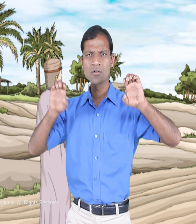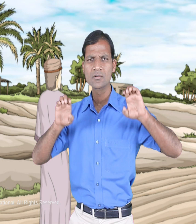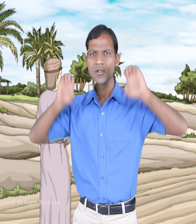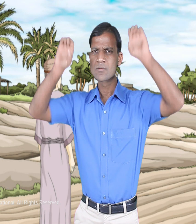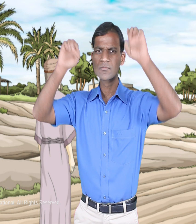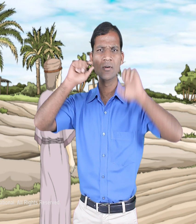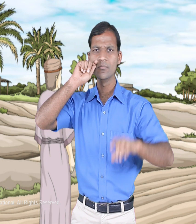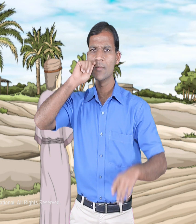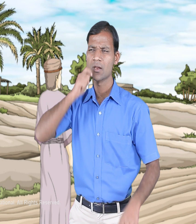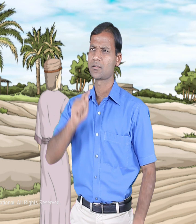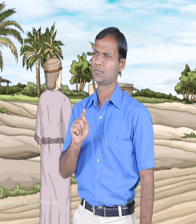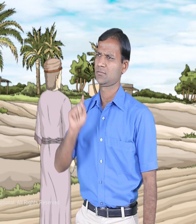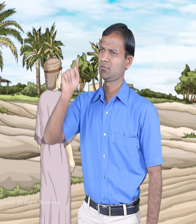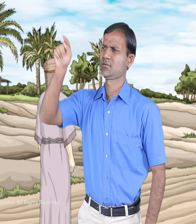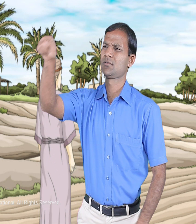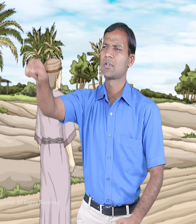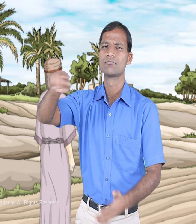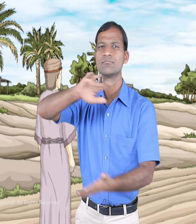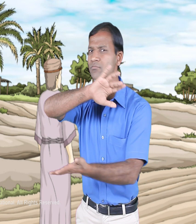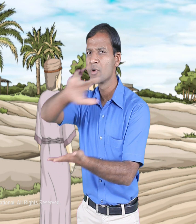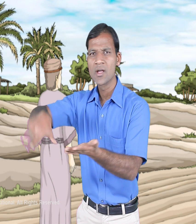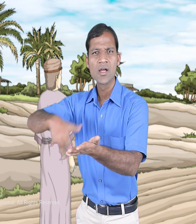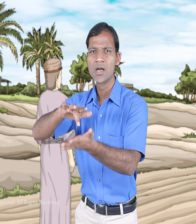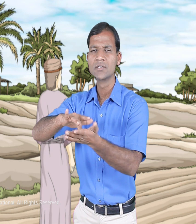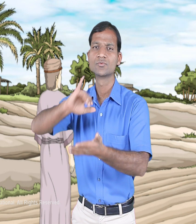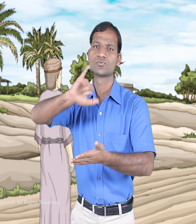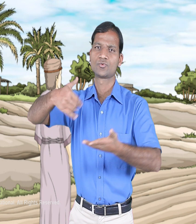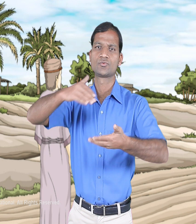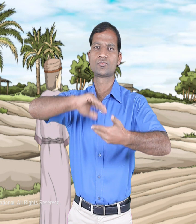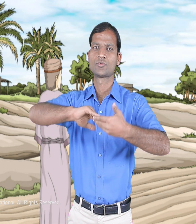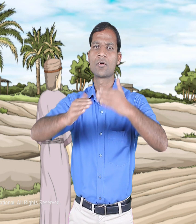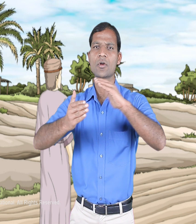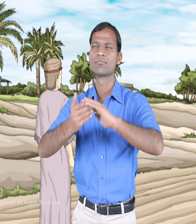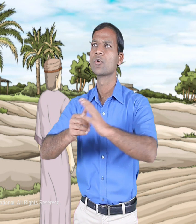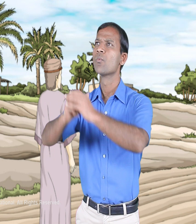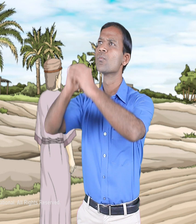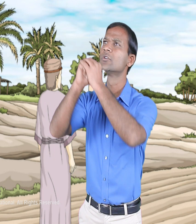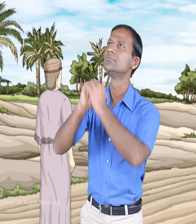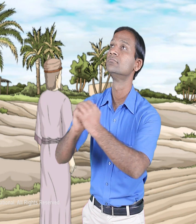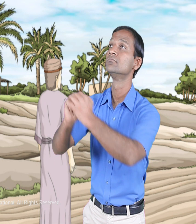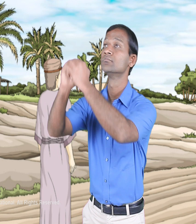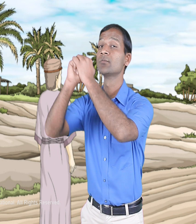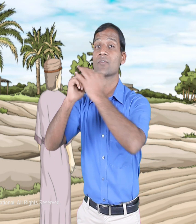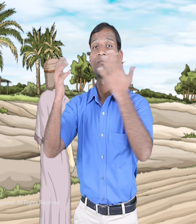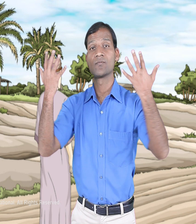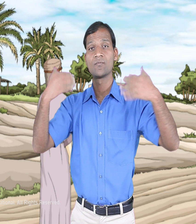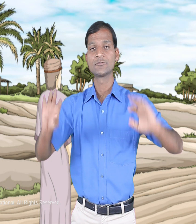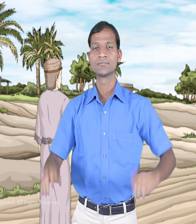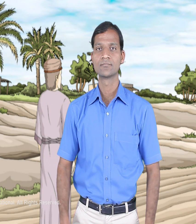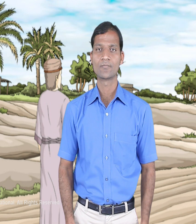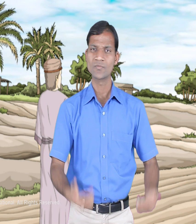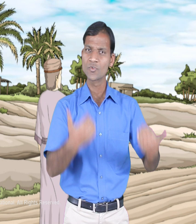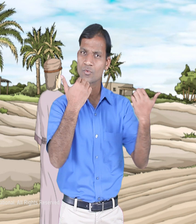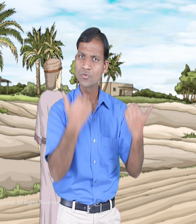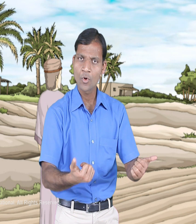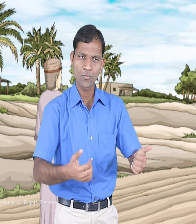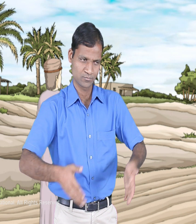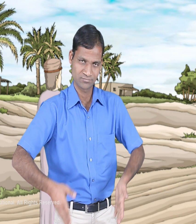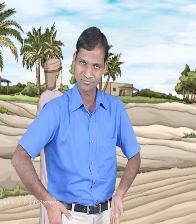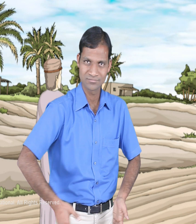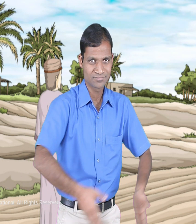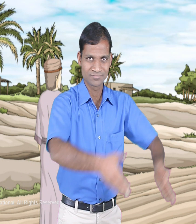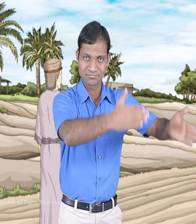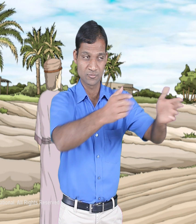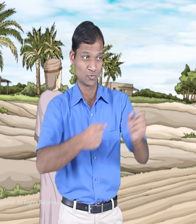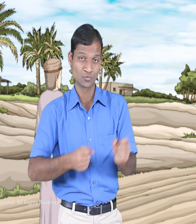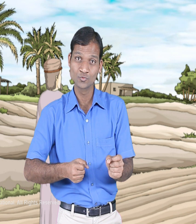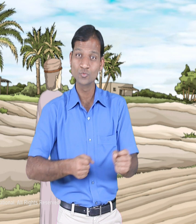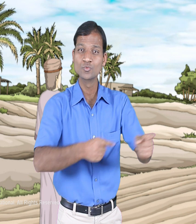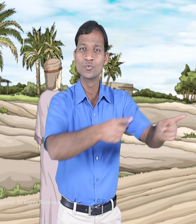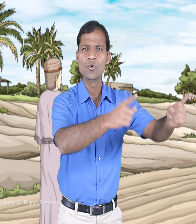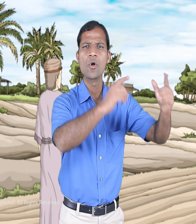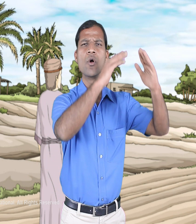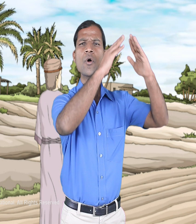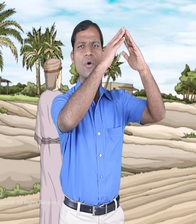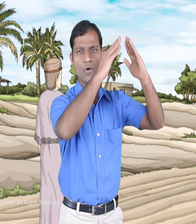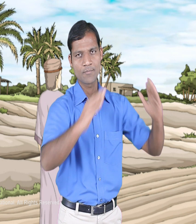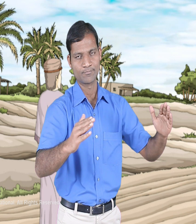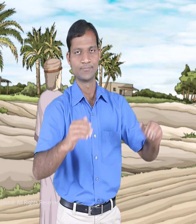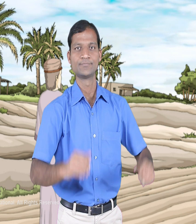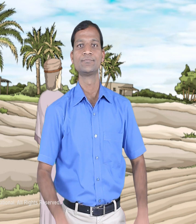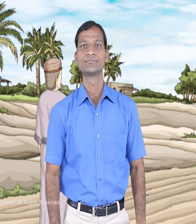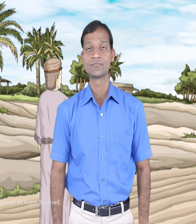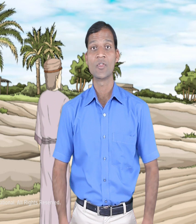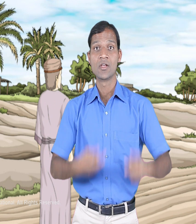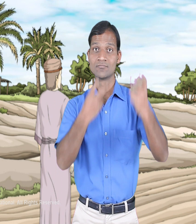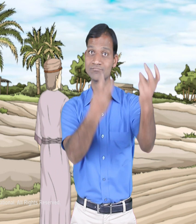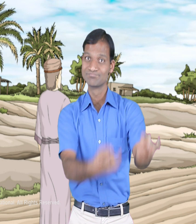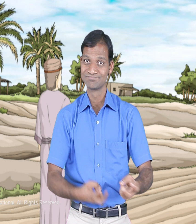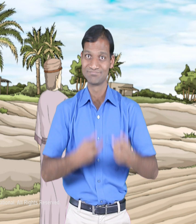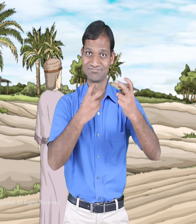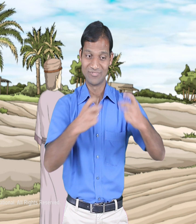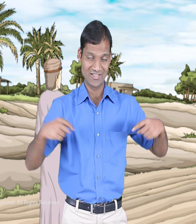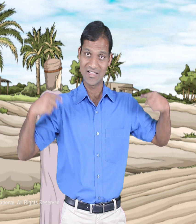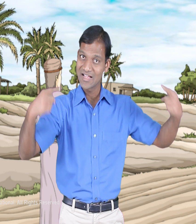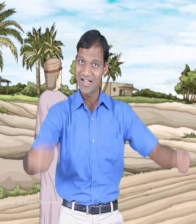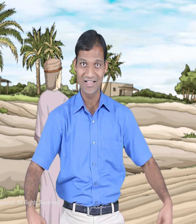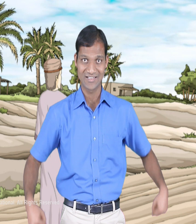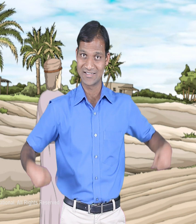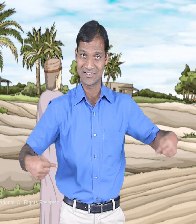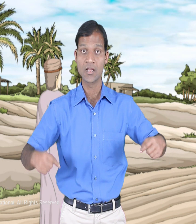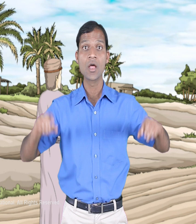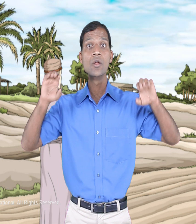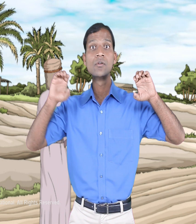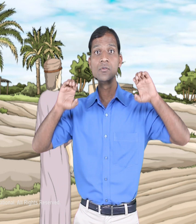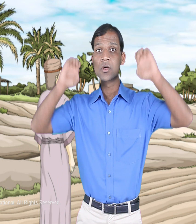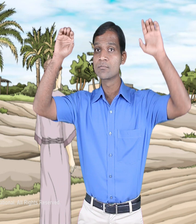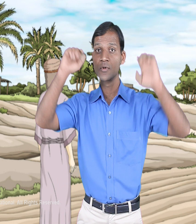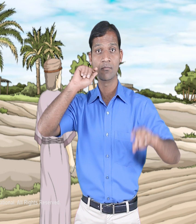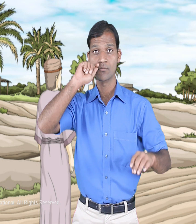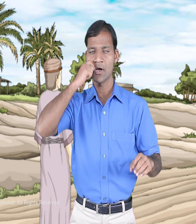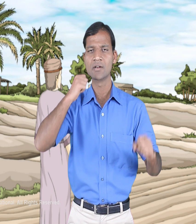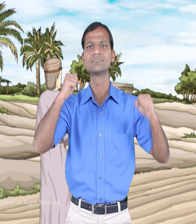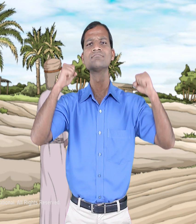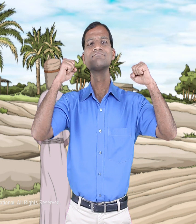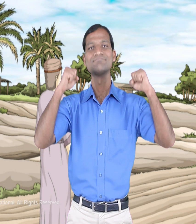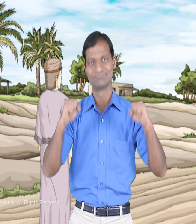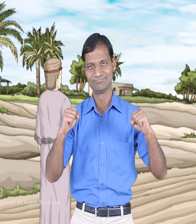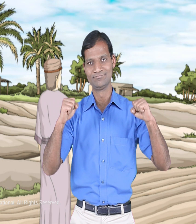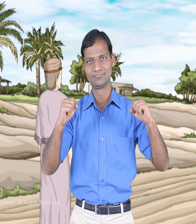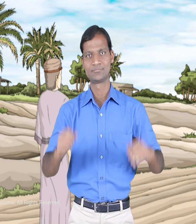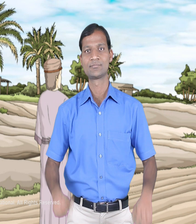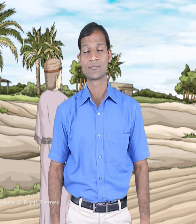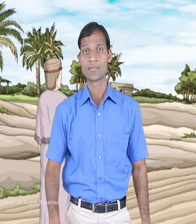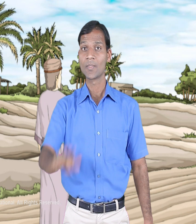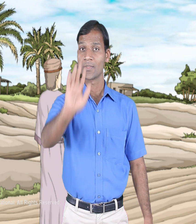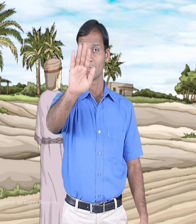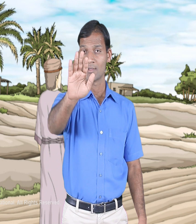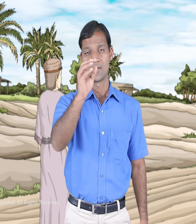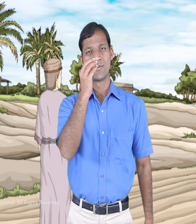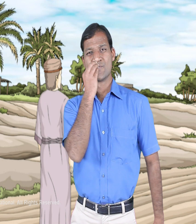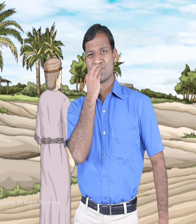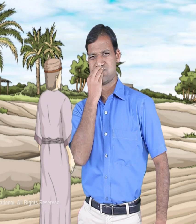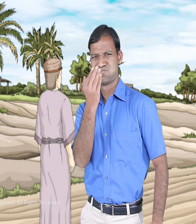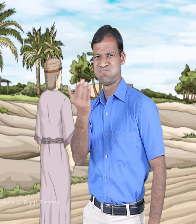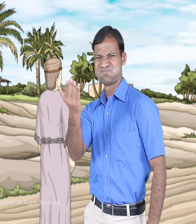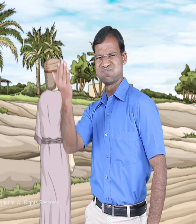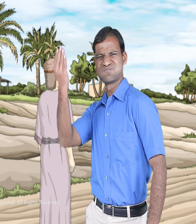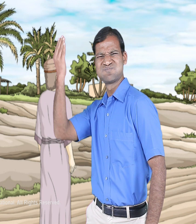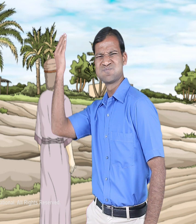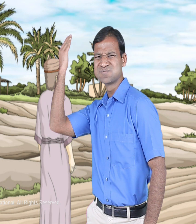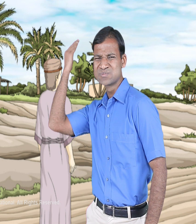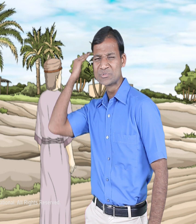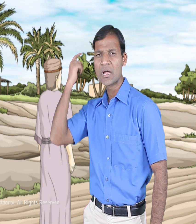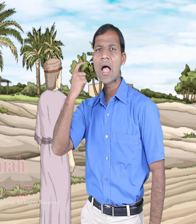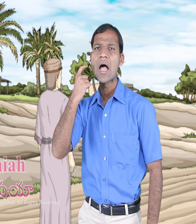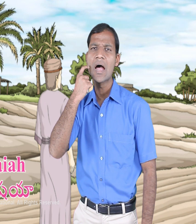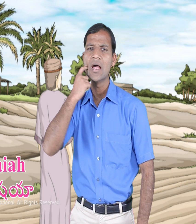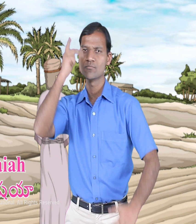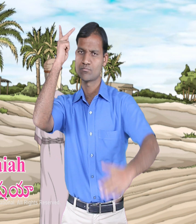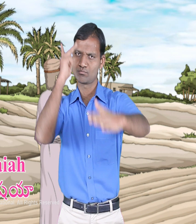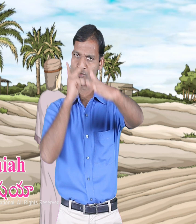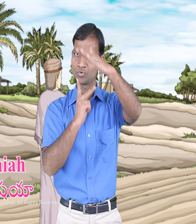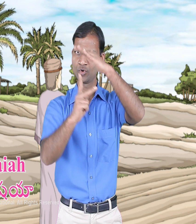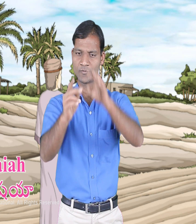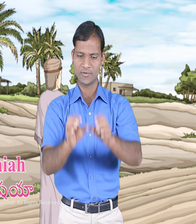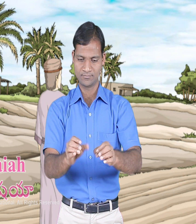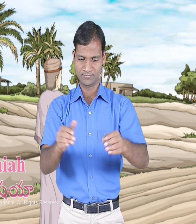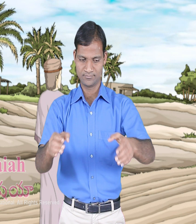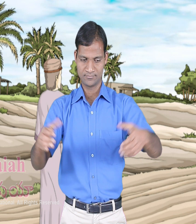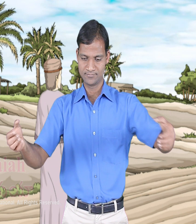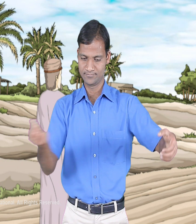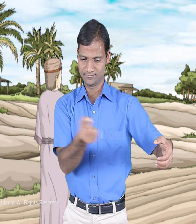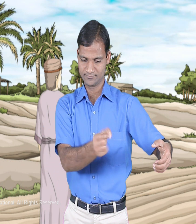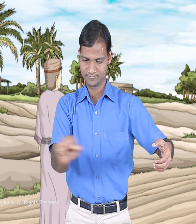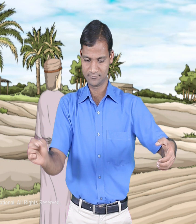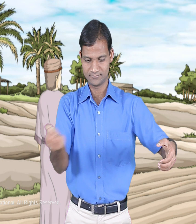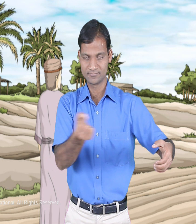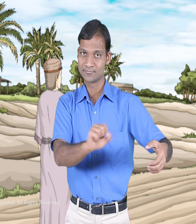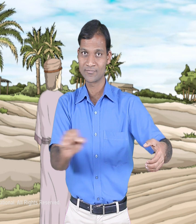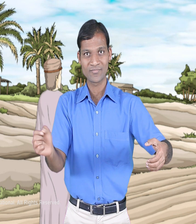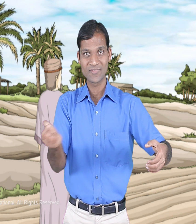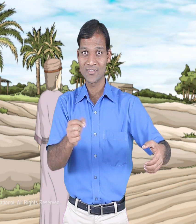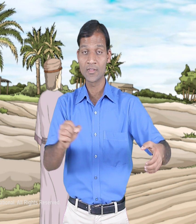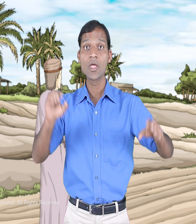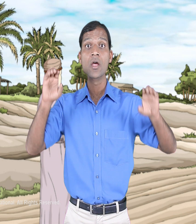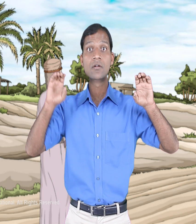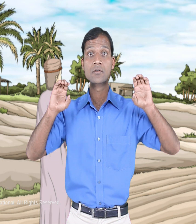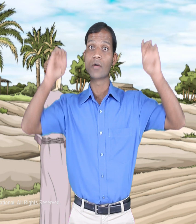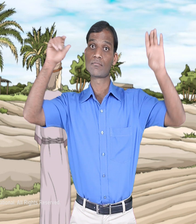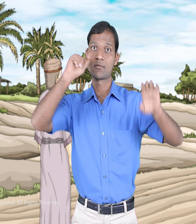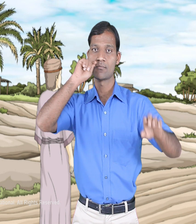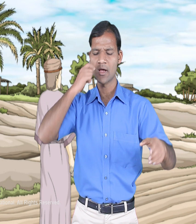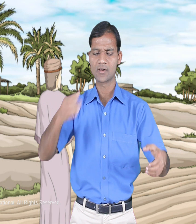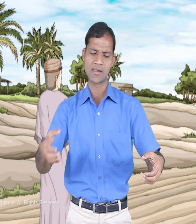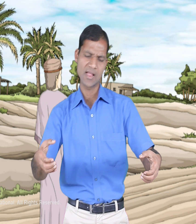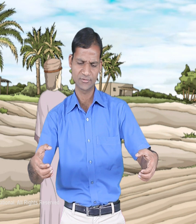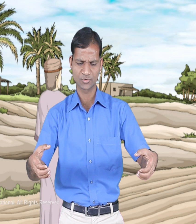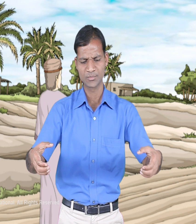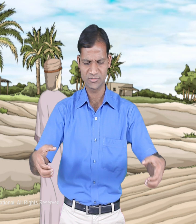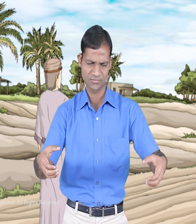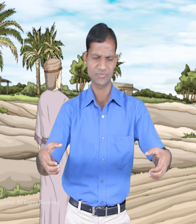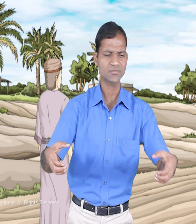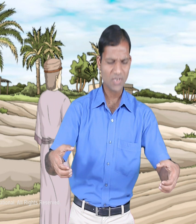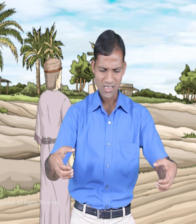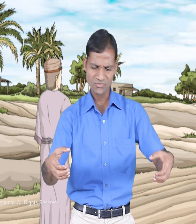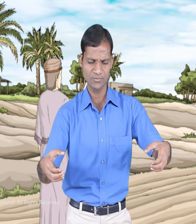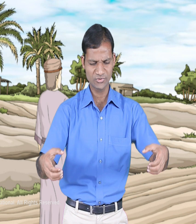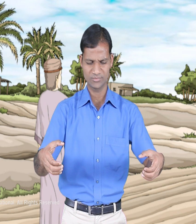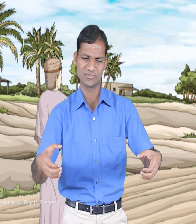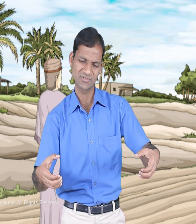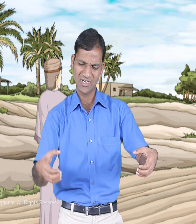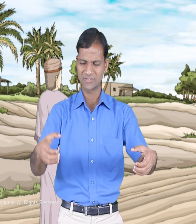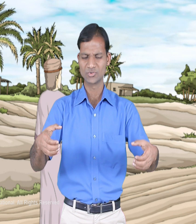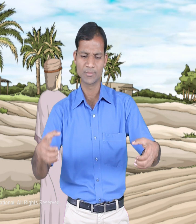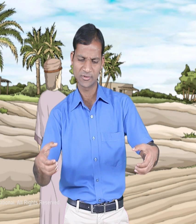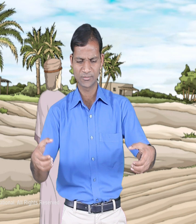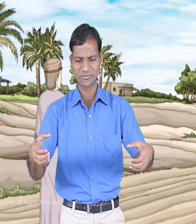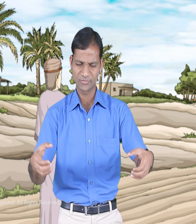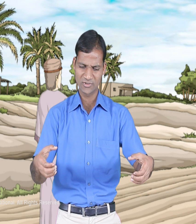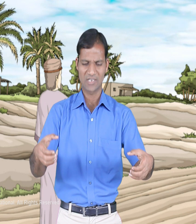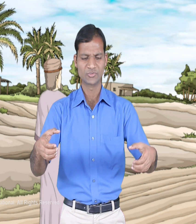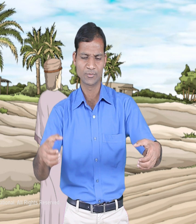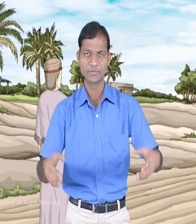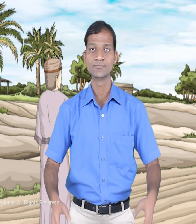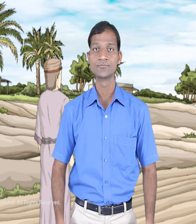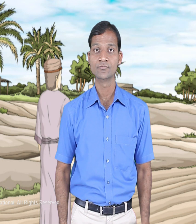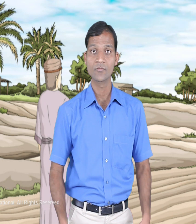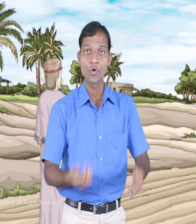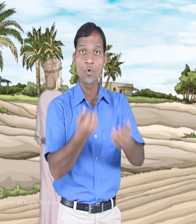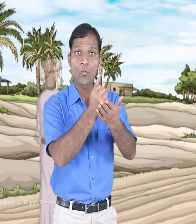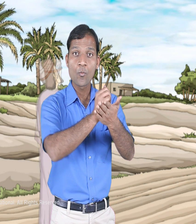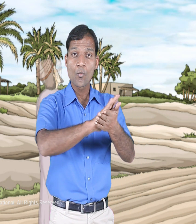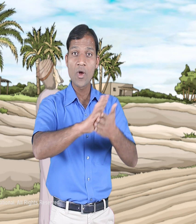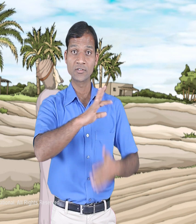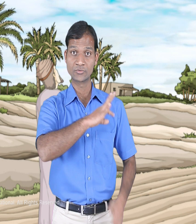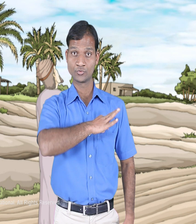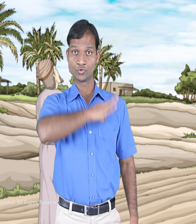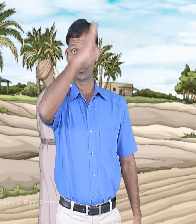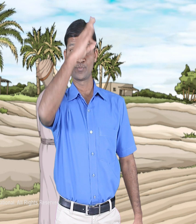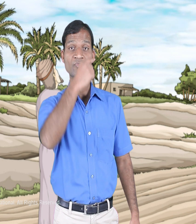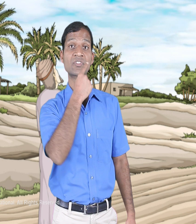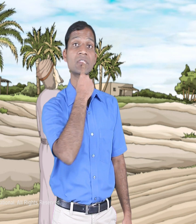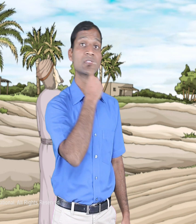He had gone to Jerusalem to worship, and on his return was sitting in his chariot reading Isaiah the prophet.